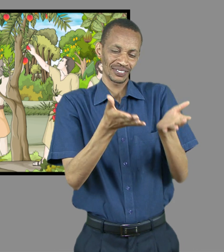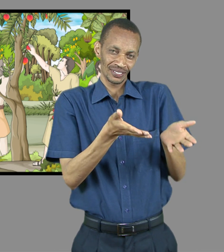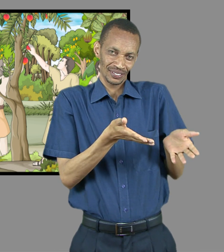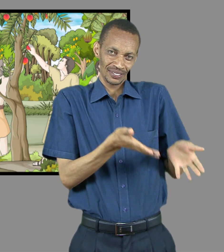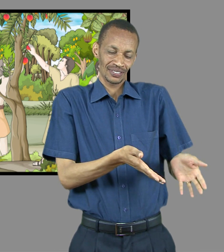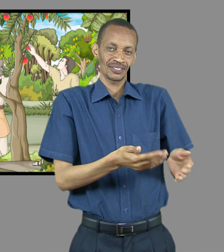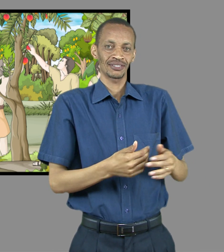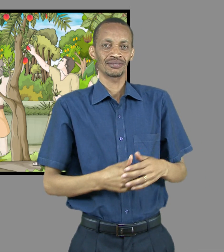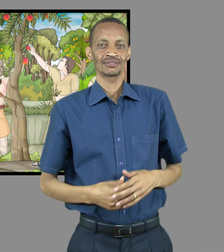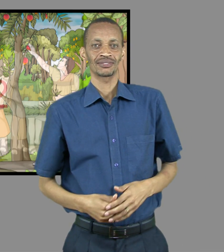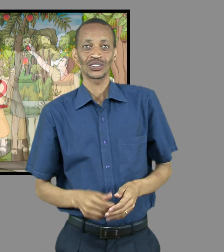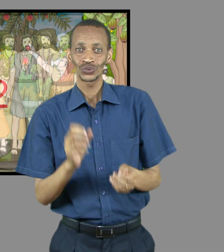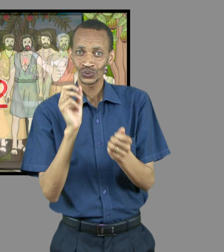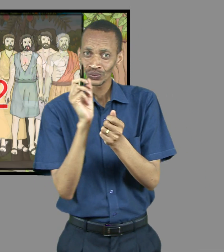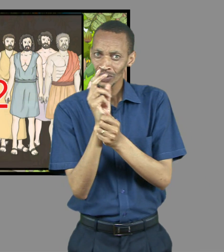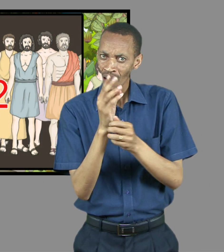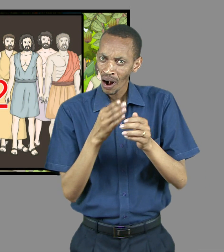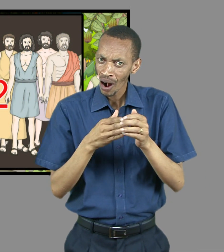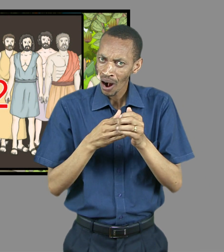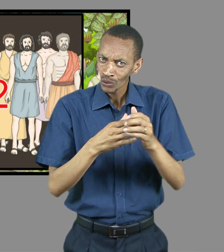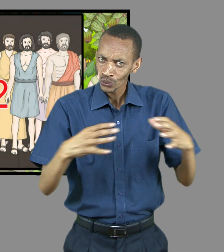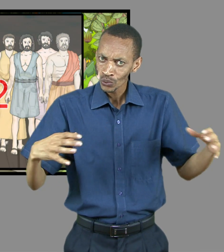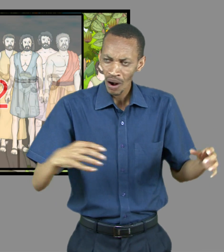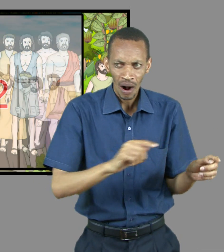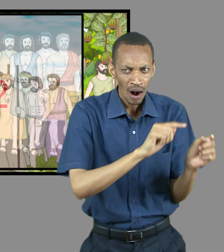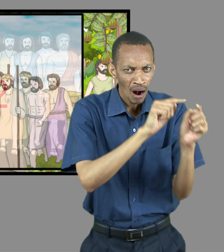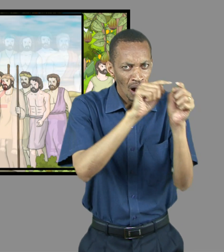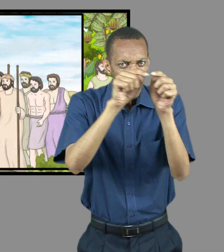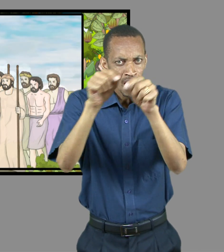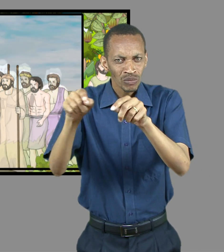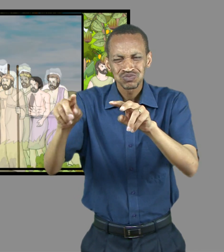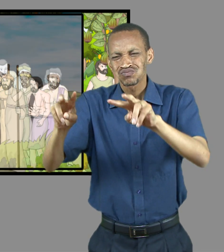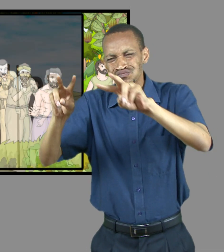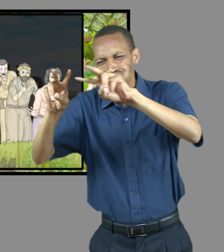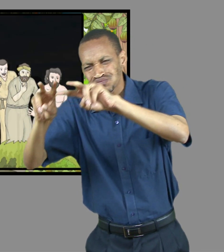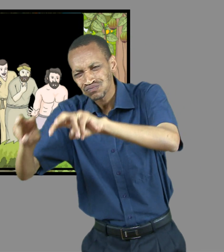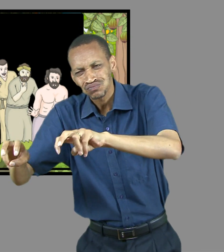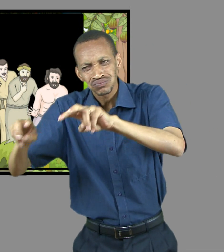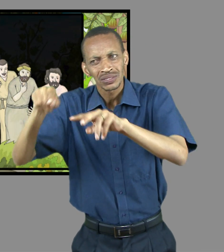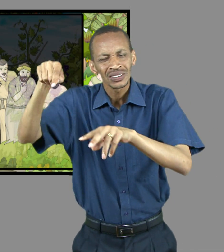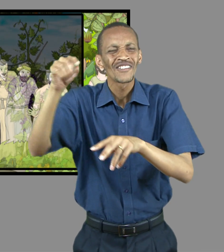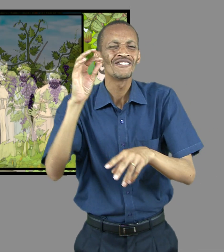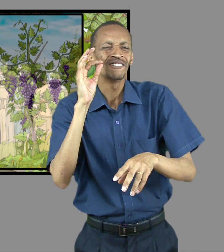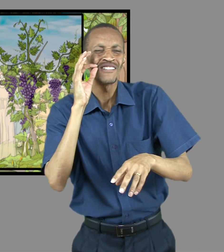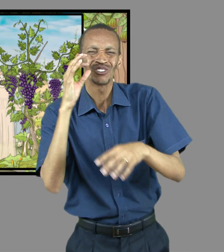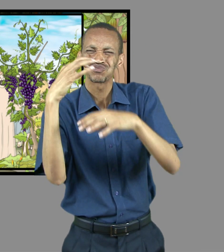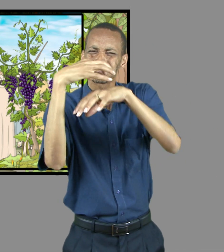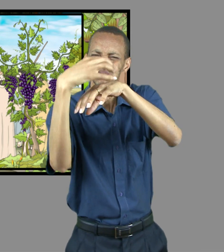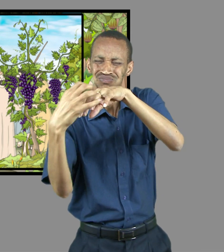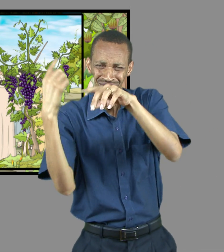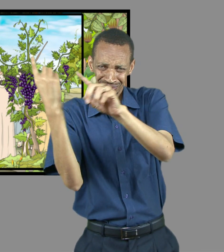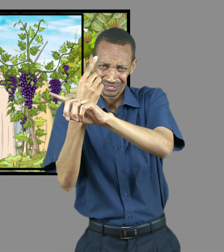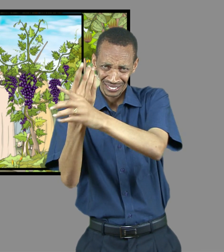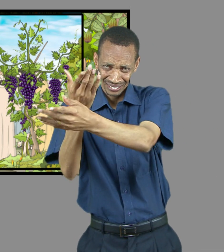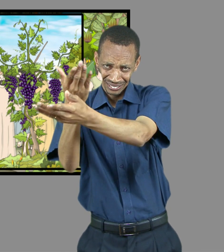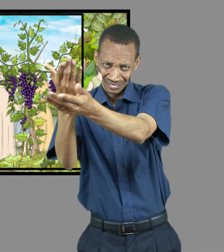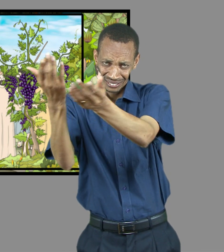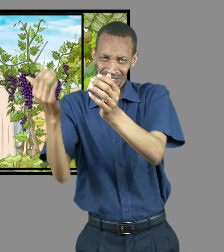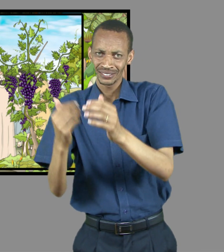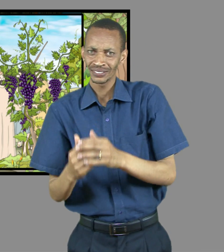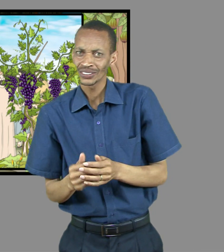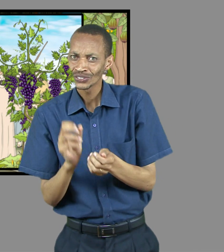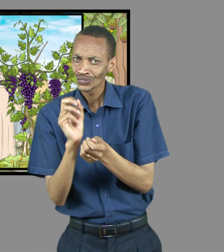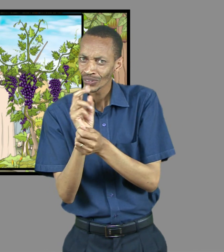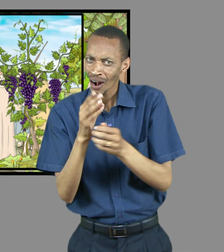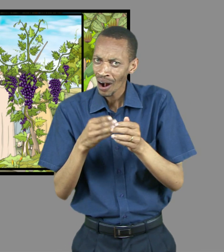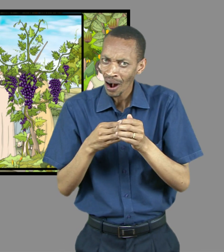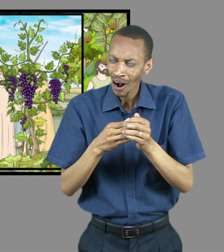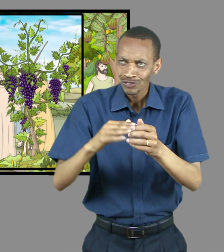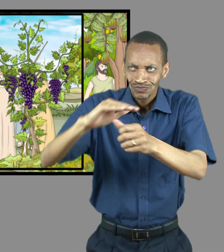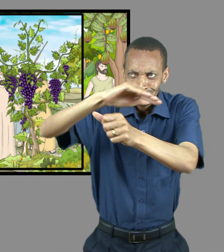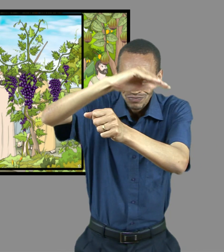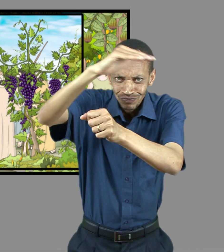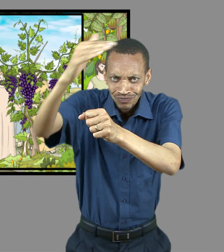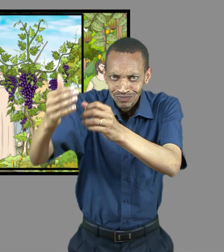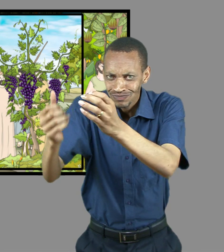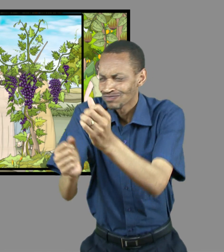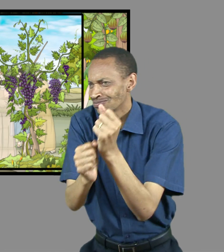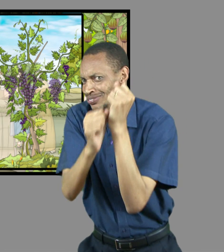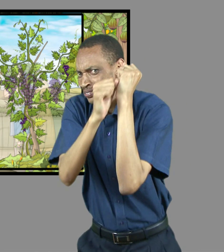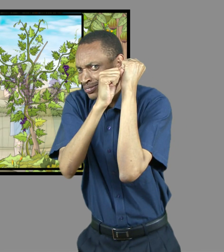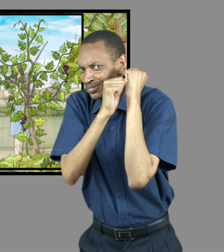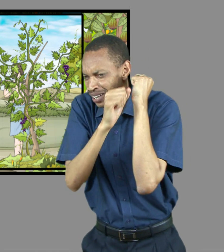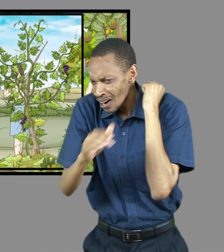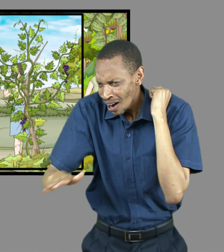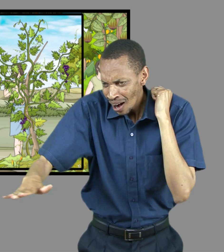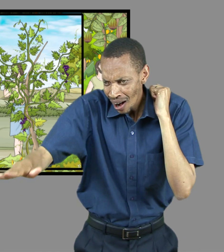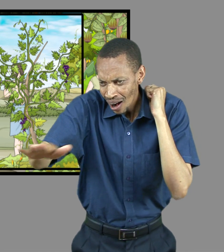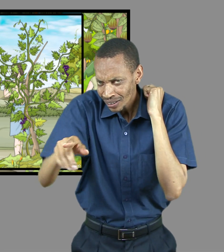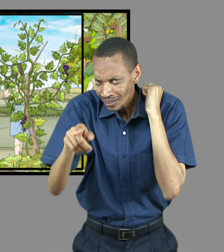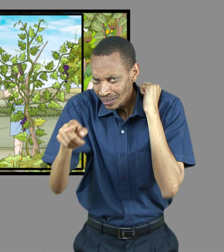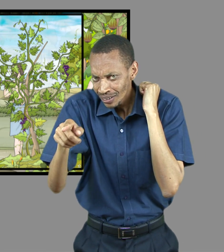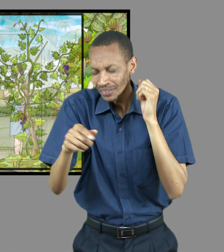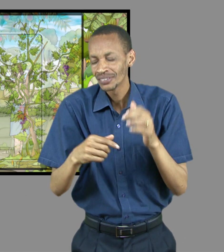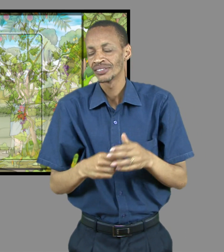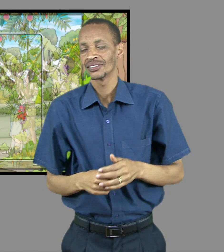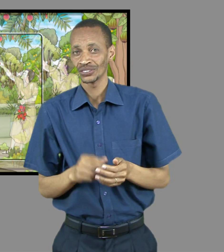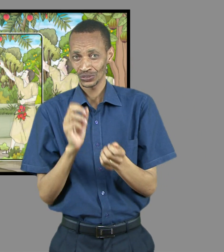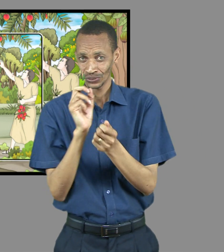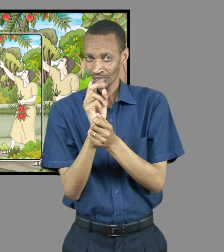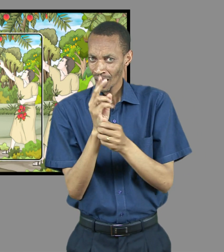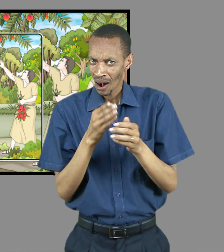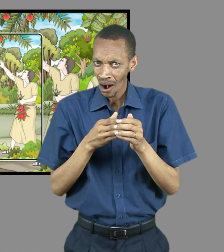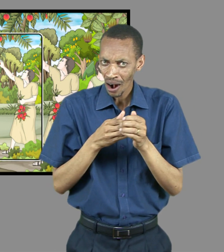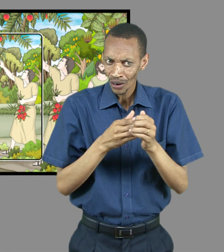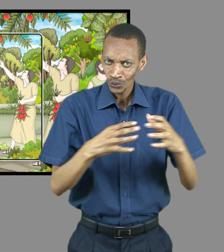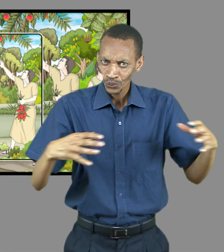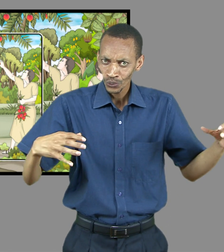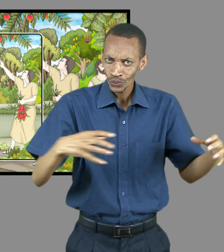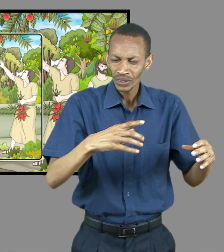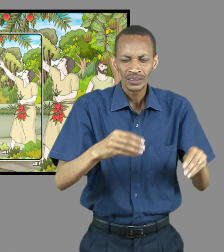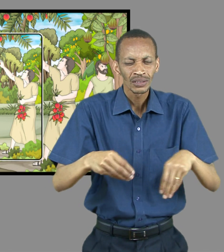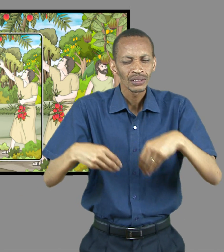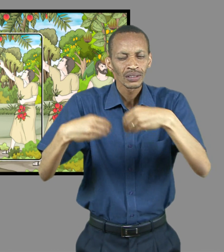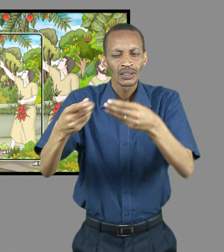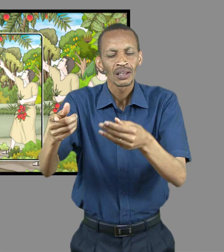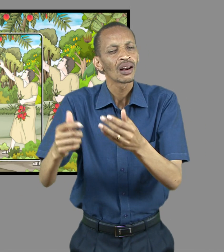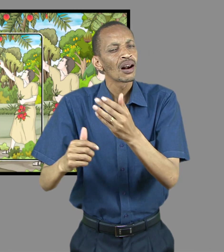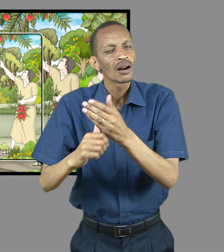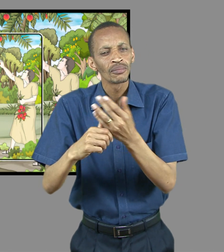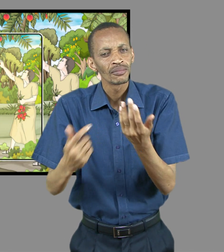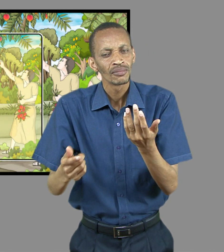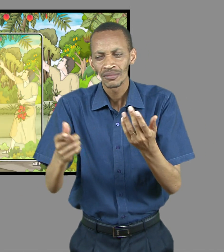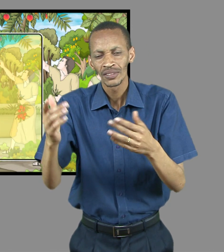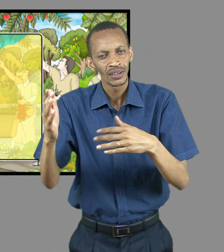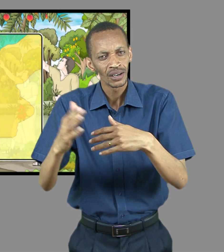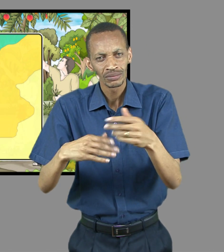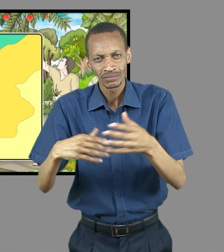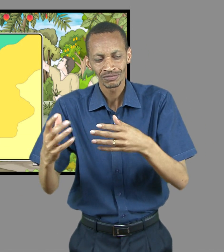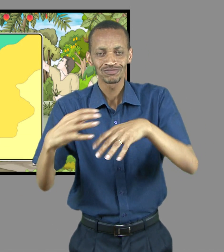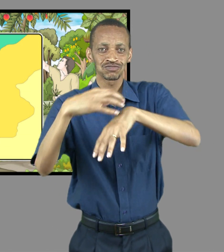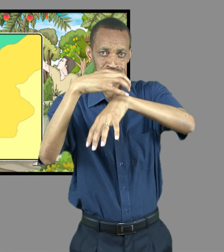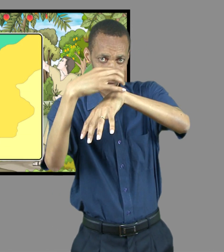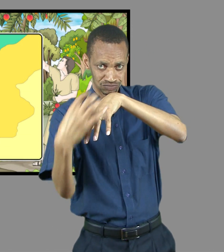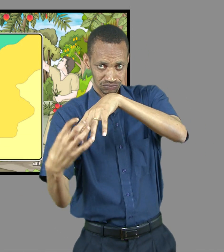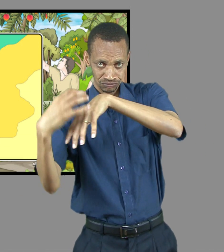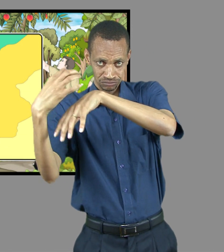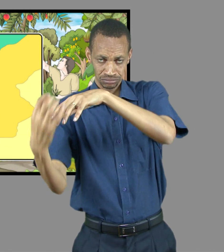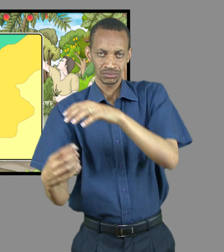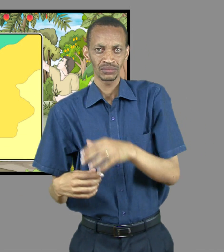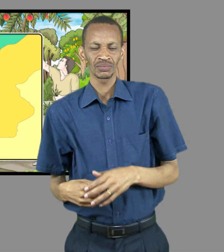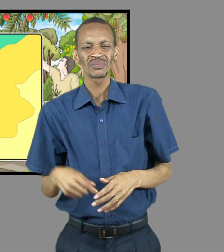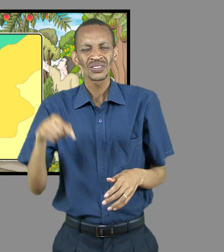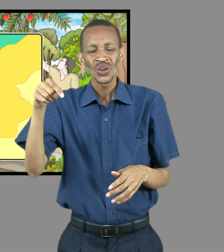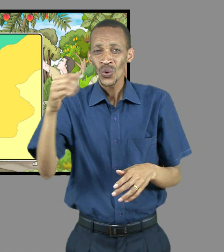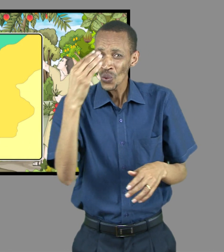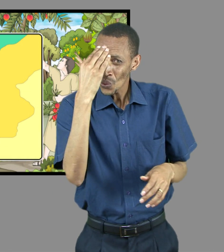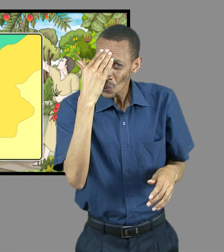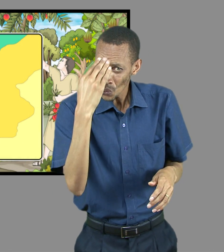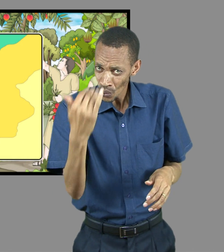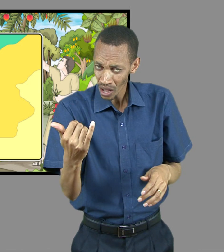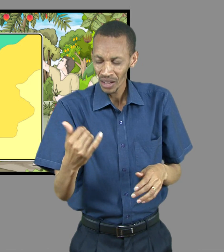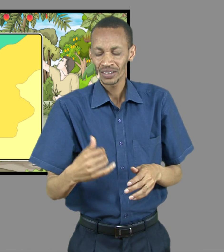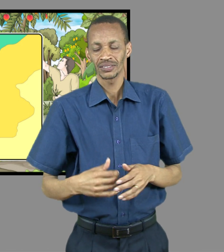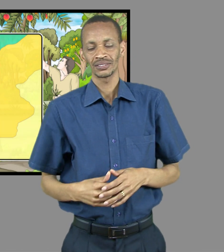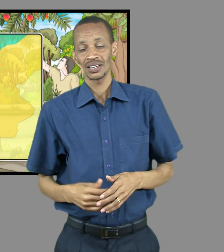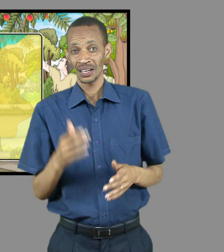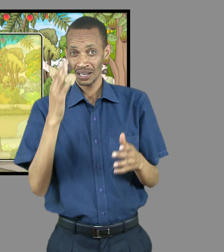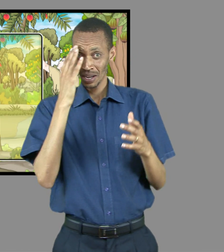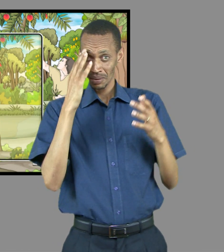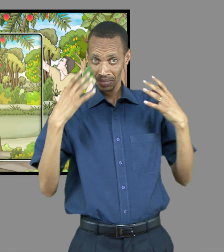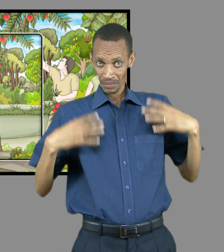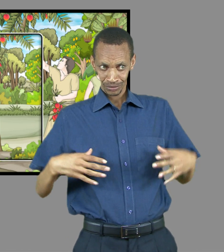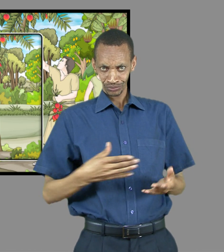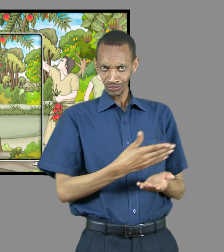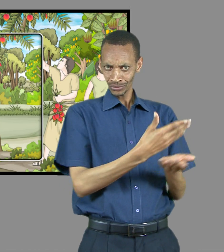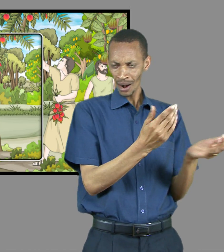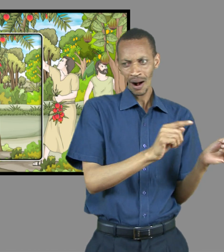Because of the cluster of grapes the Israelites cut there, that place was called the Valley of Eshcol.